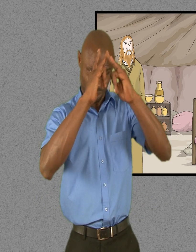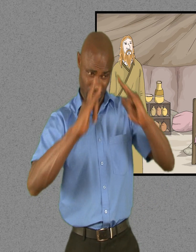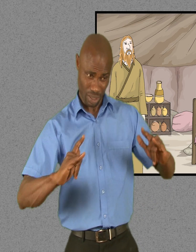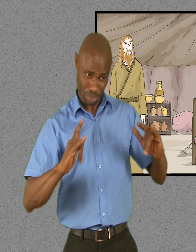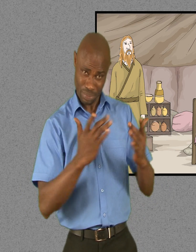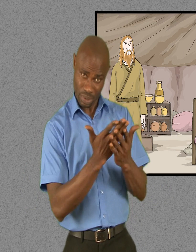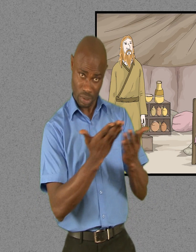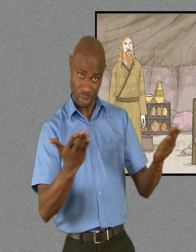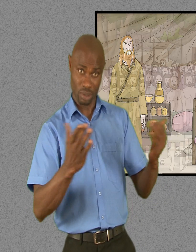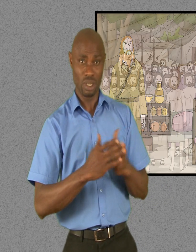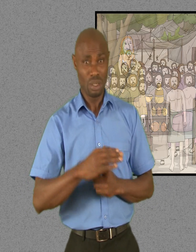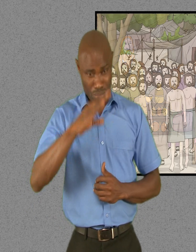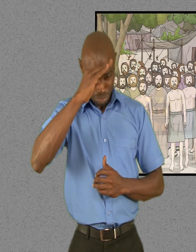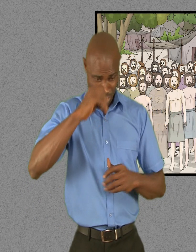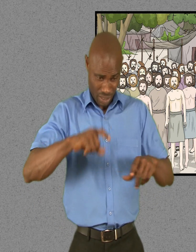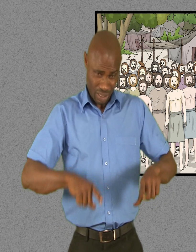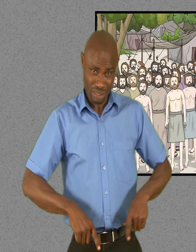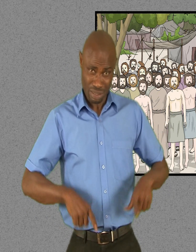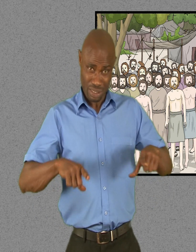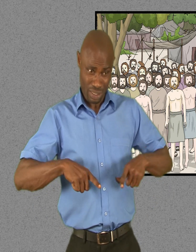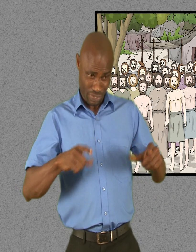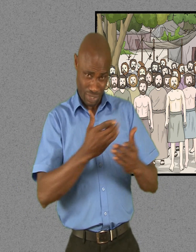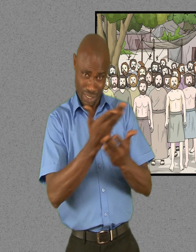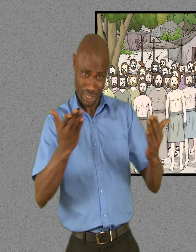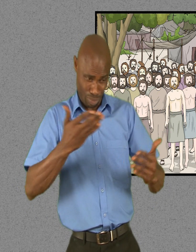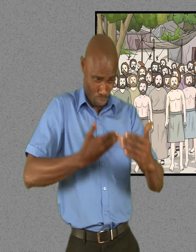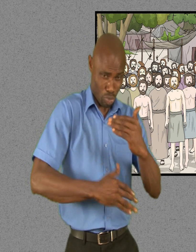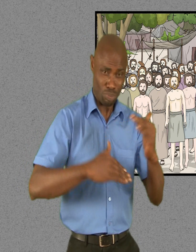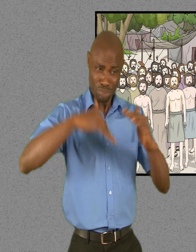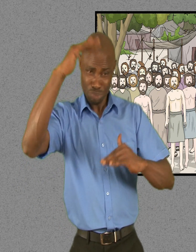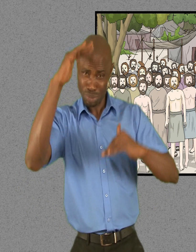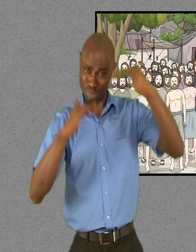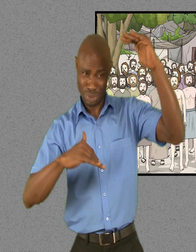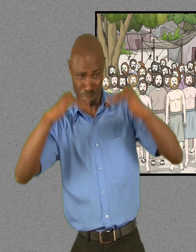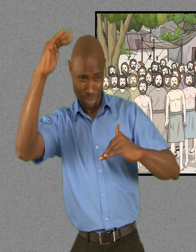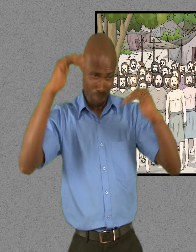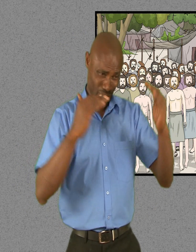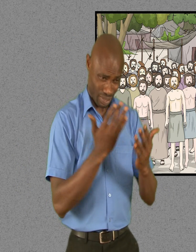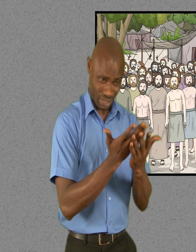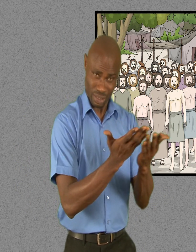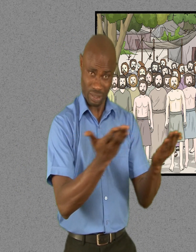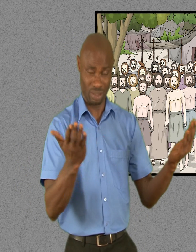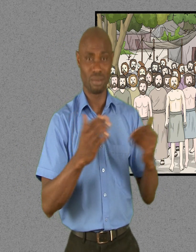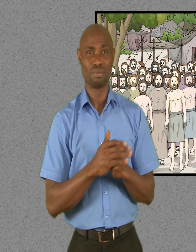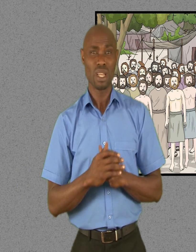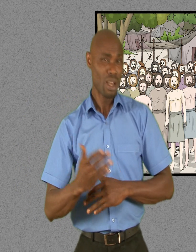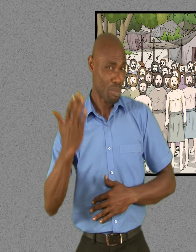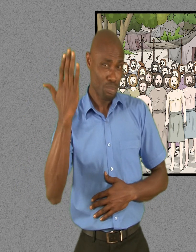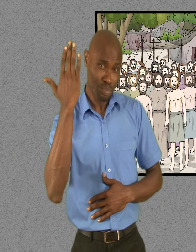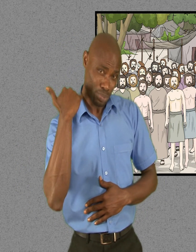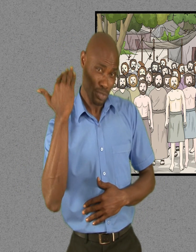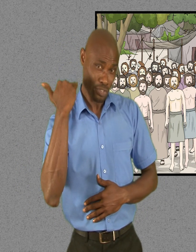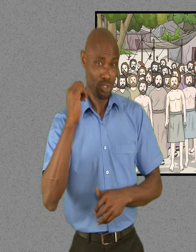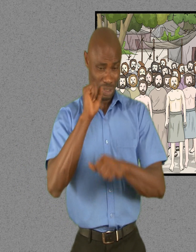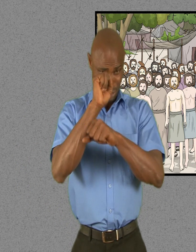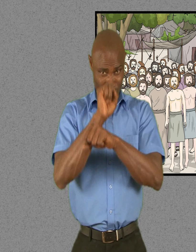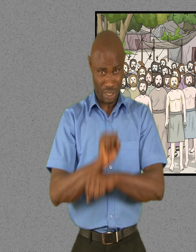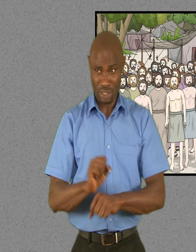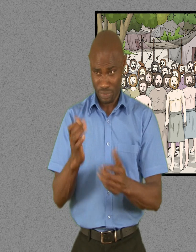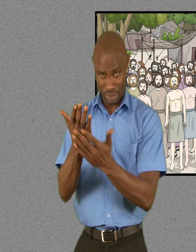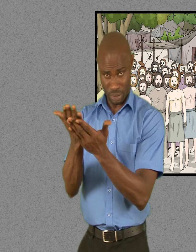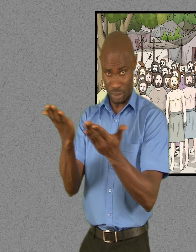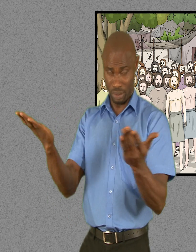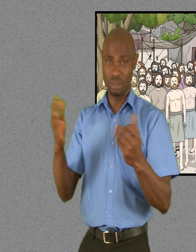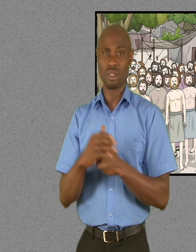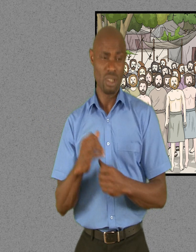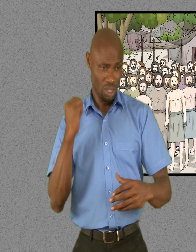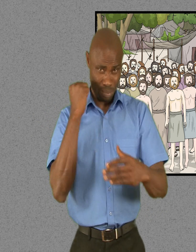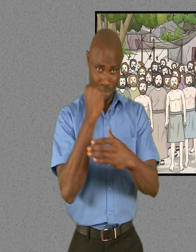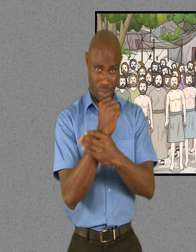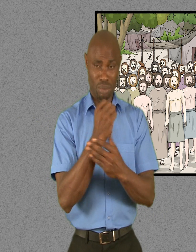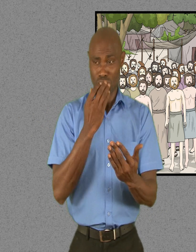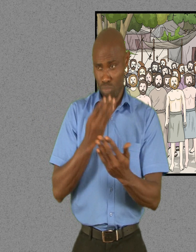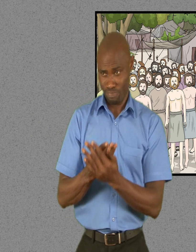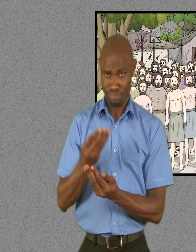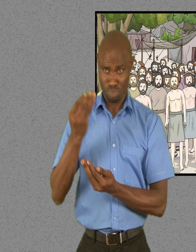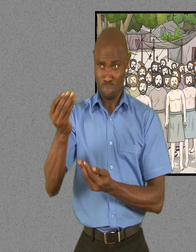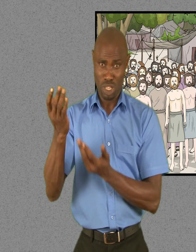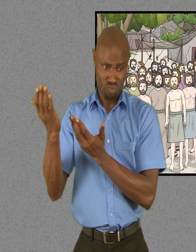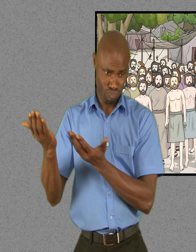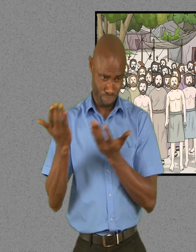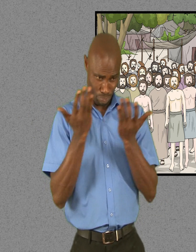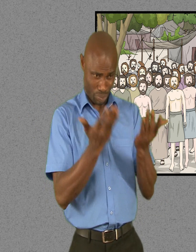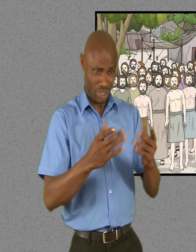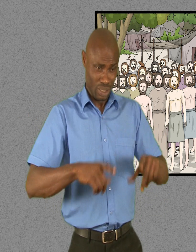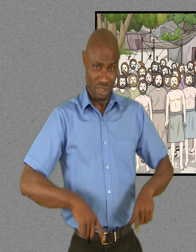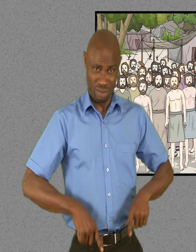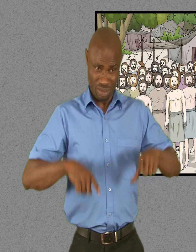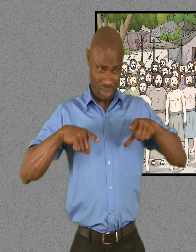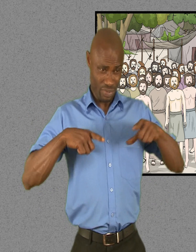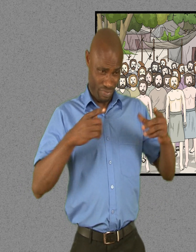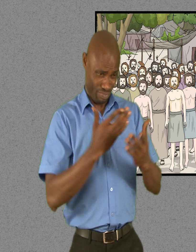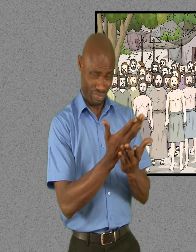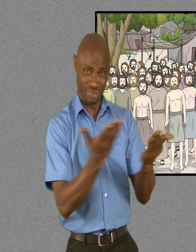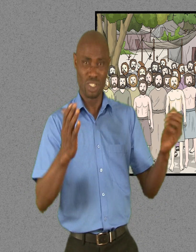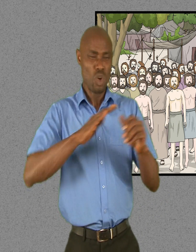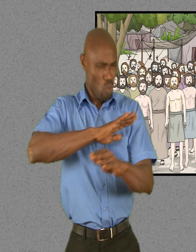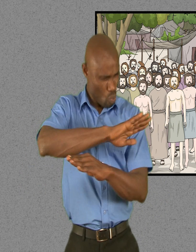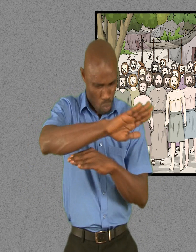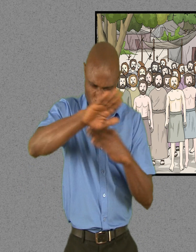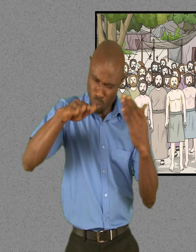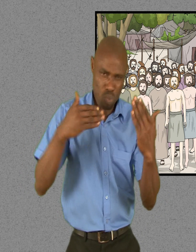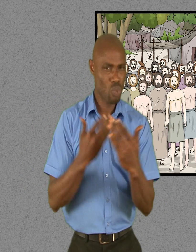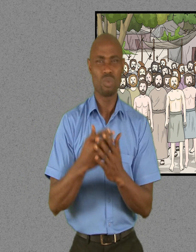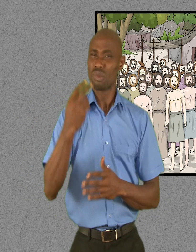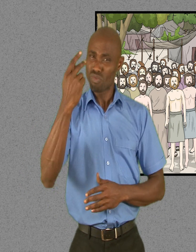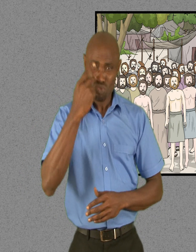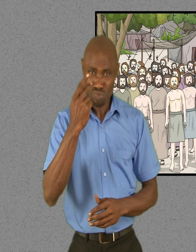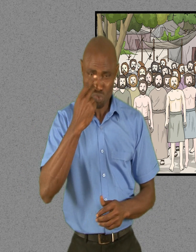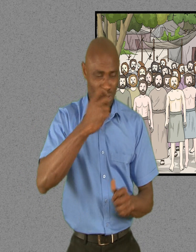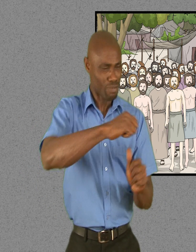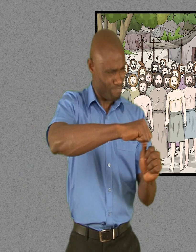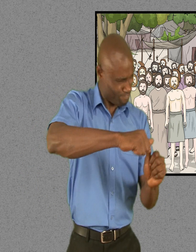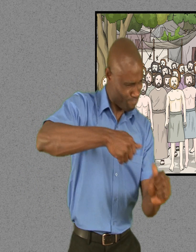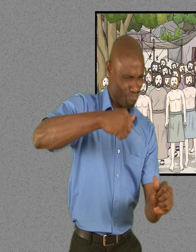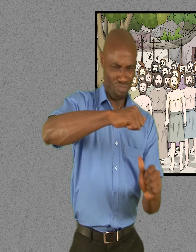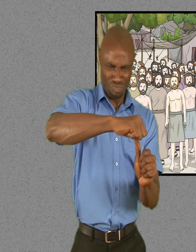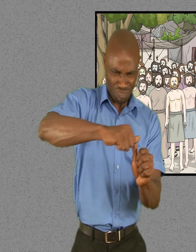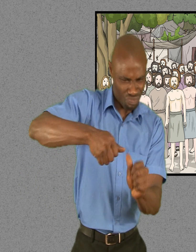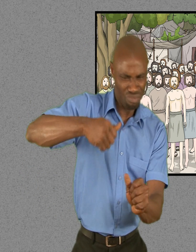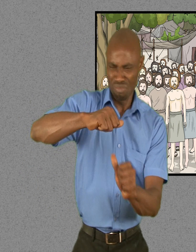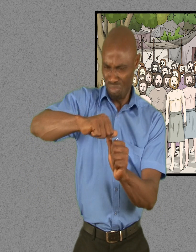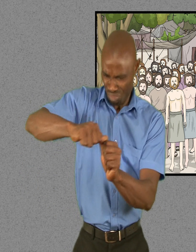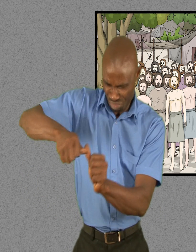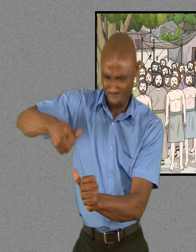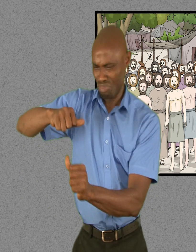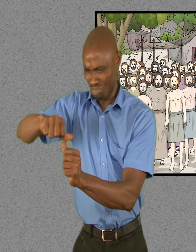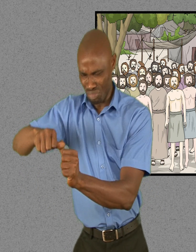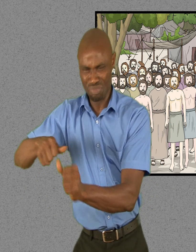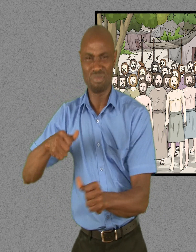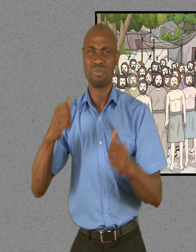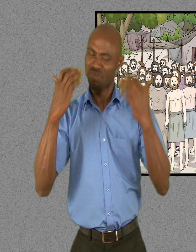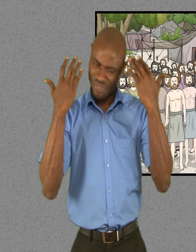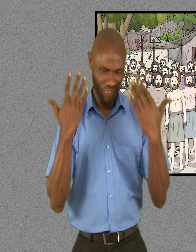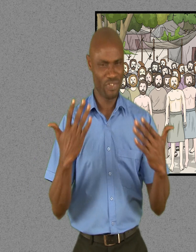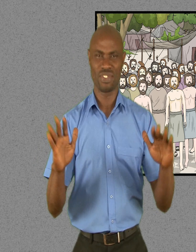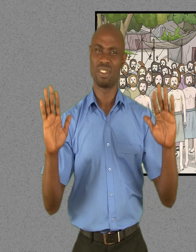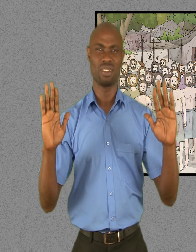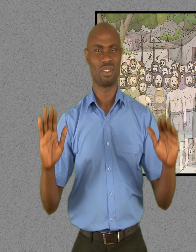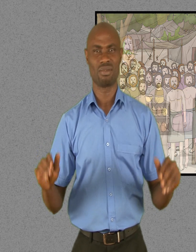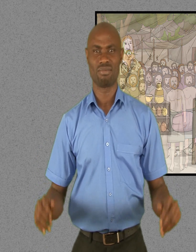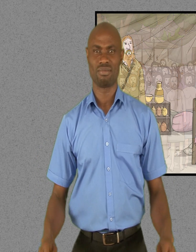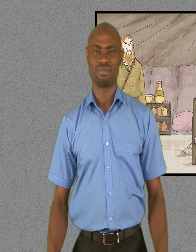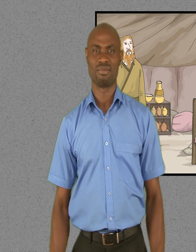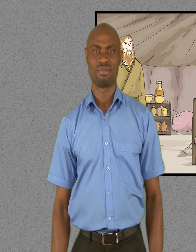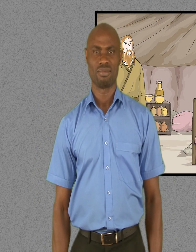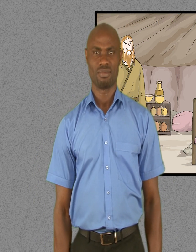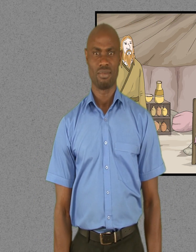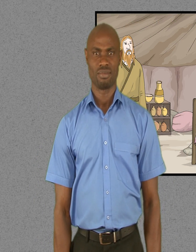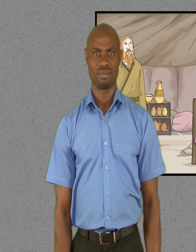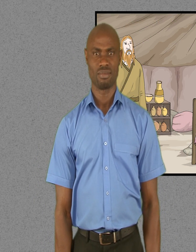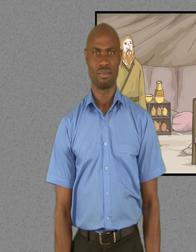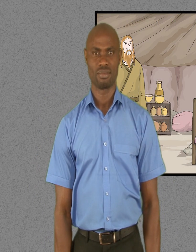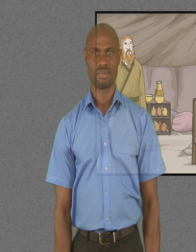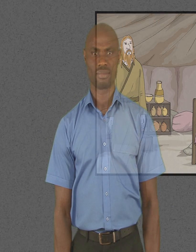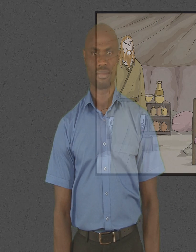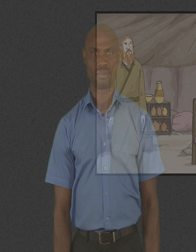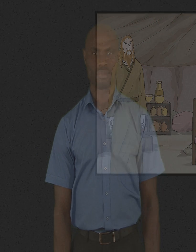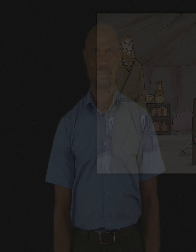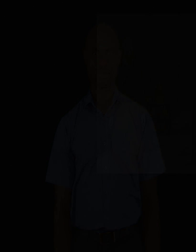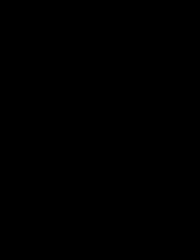And all the men of Abraham’s household—both servants born in his household and those purchased from foreigners—were circumcised with him.